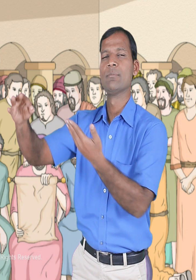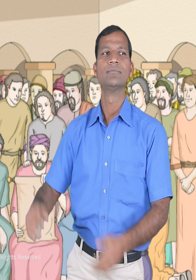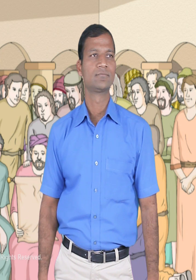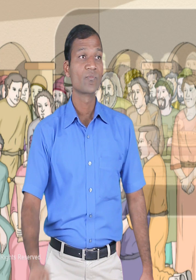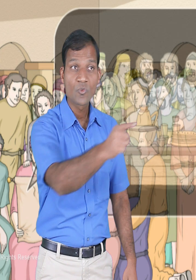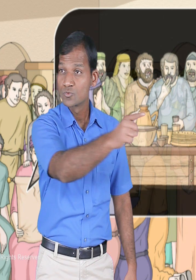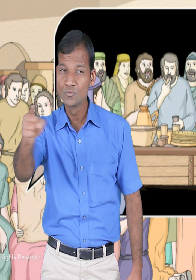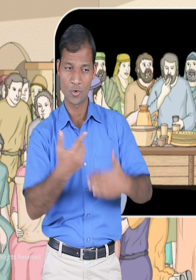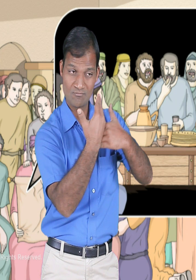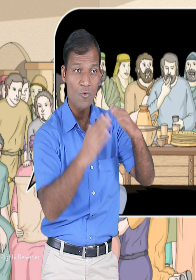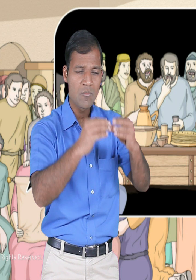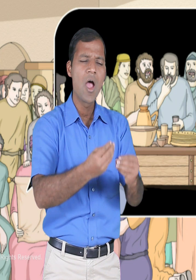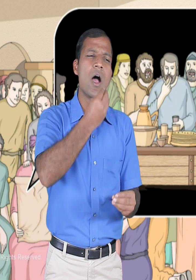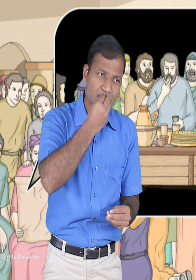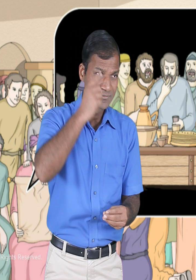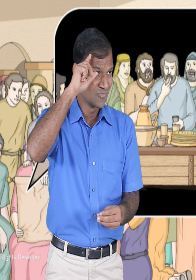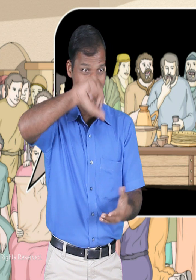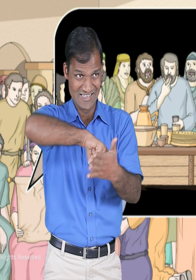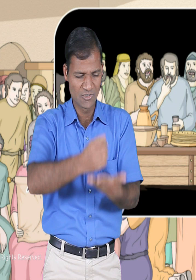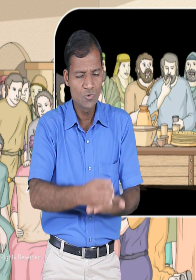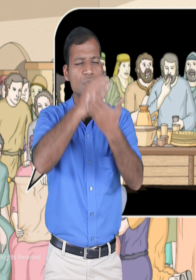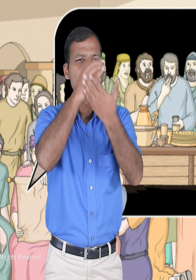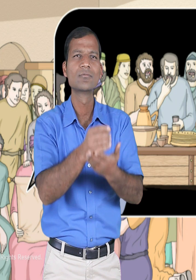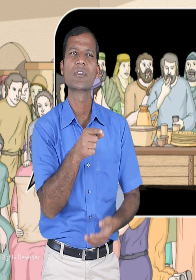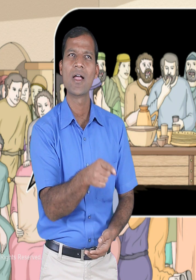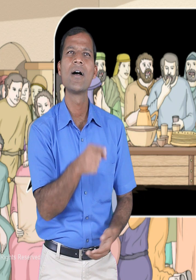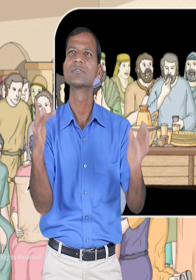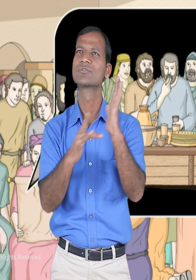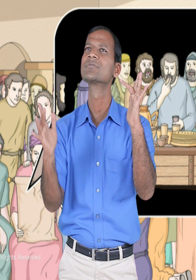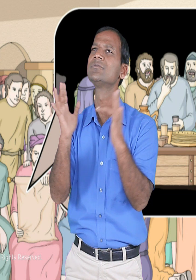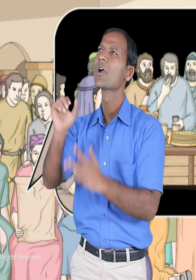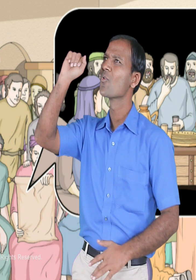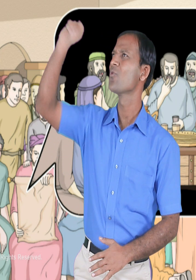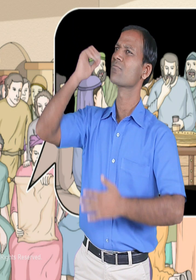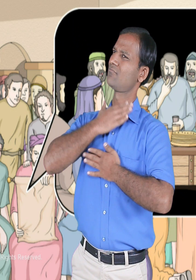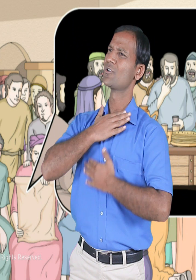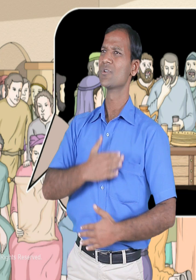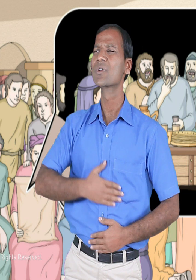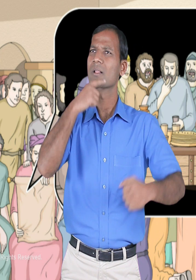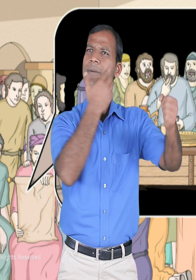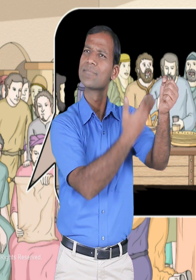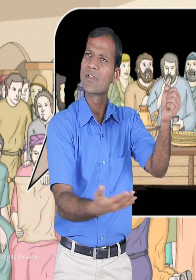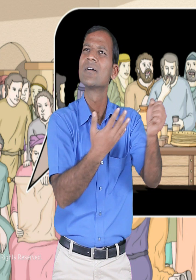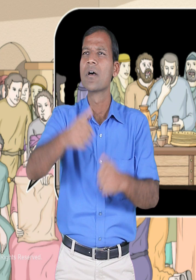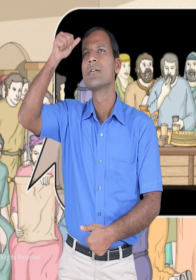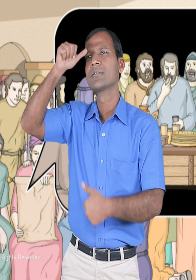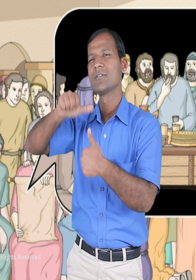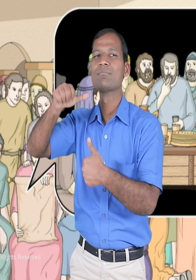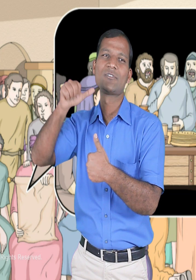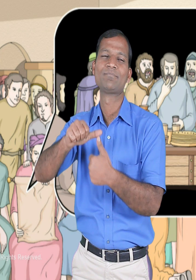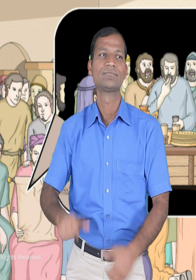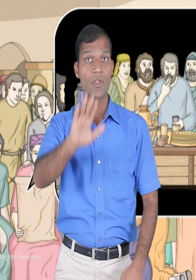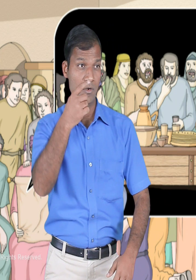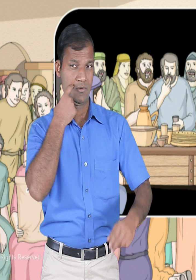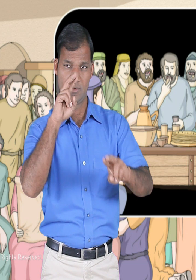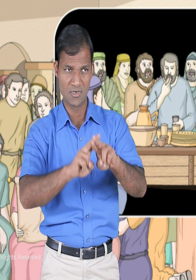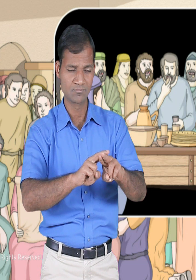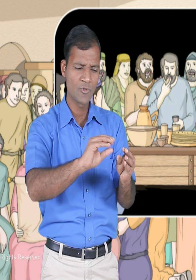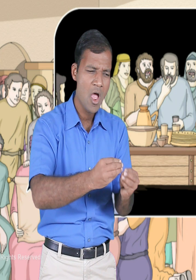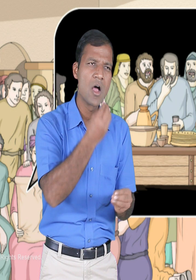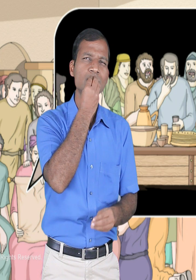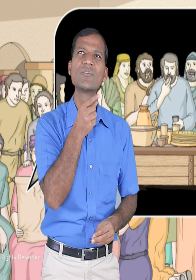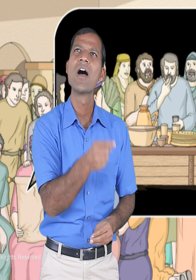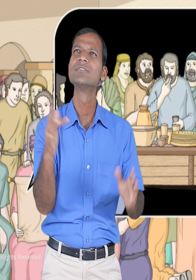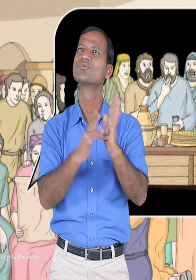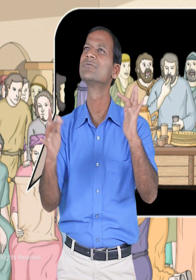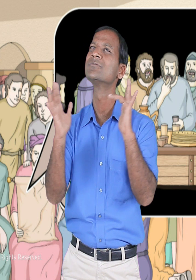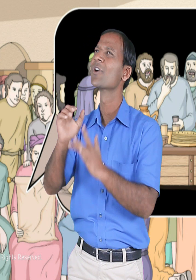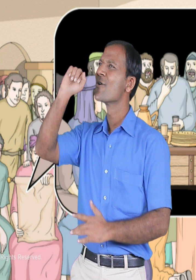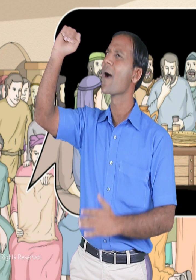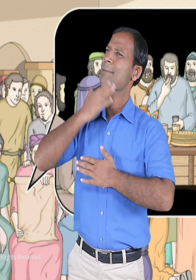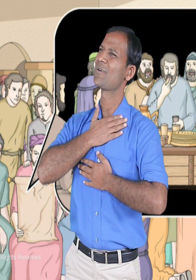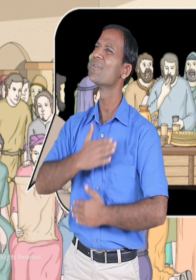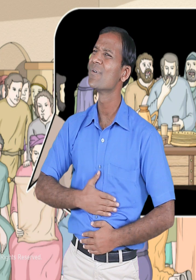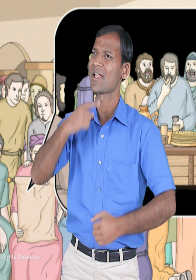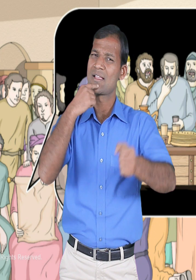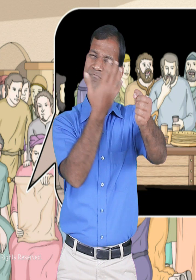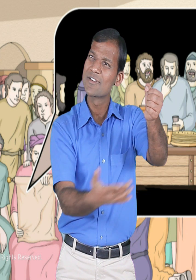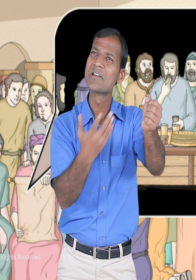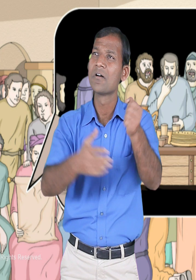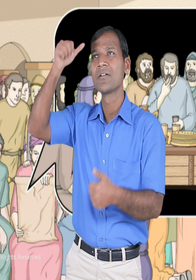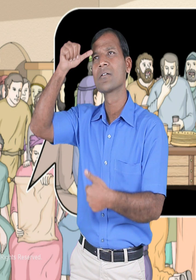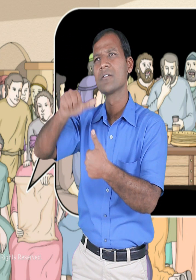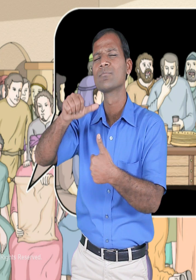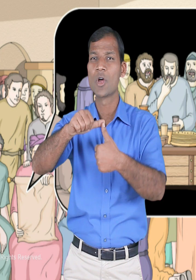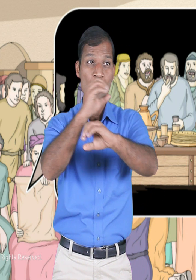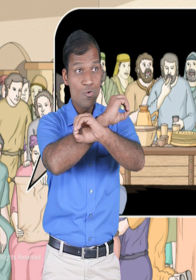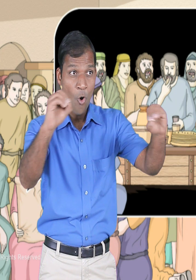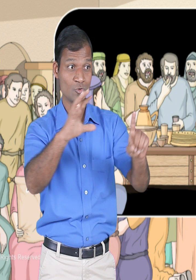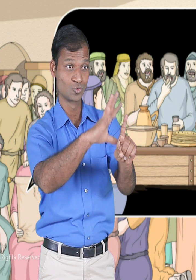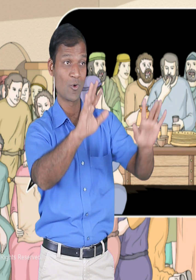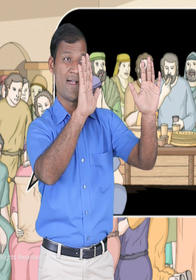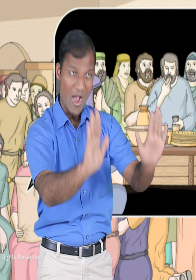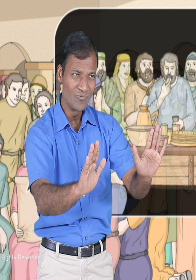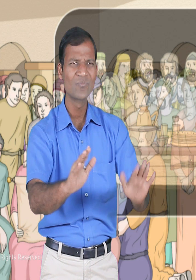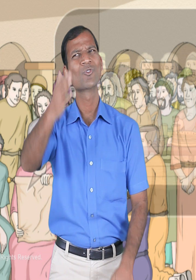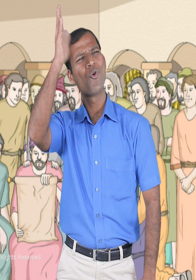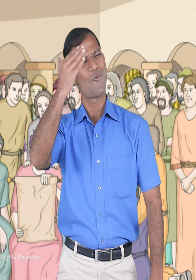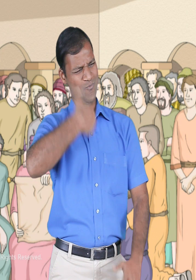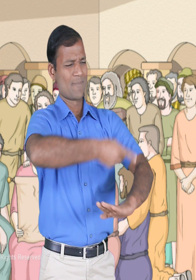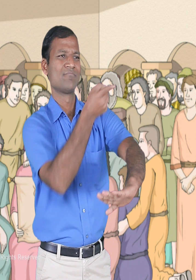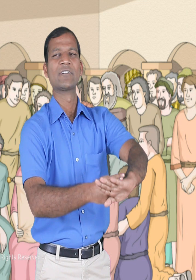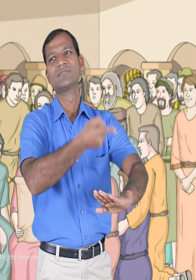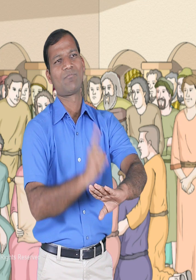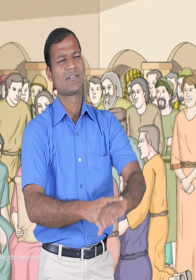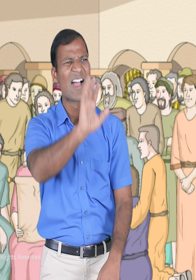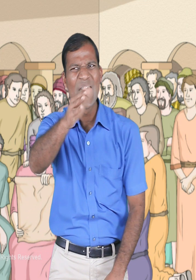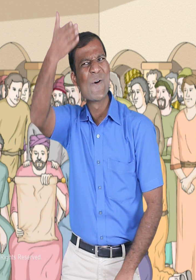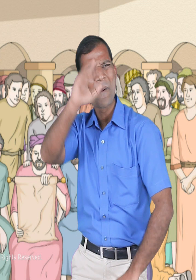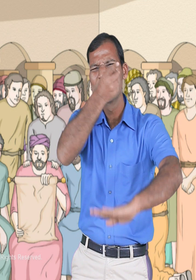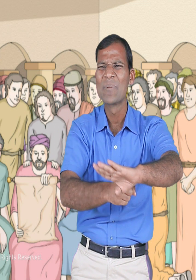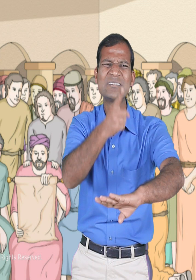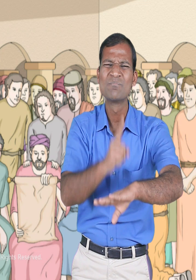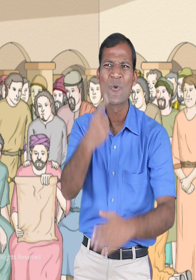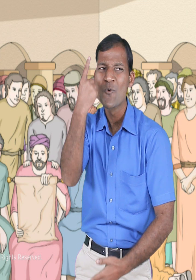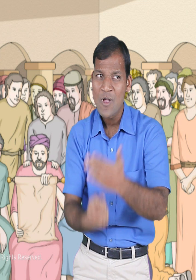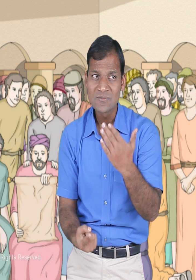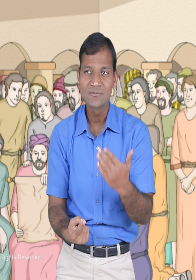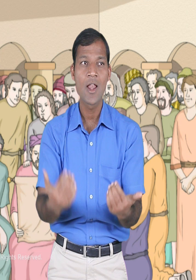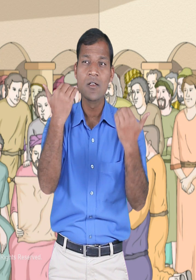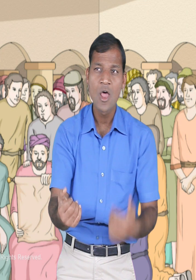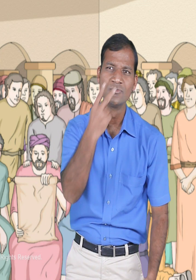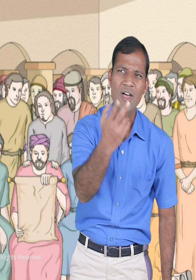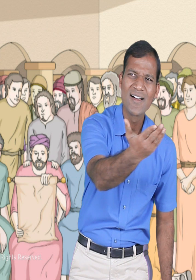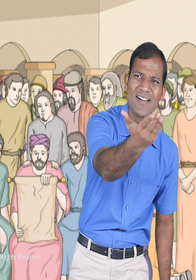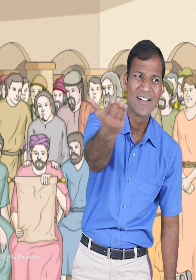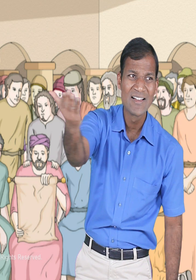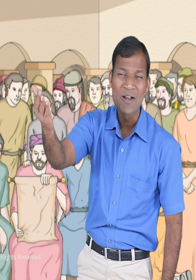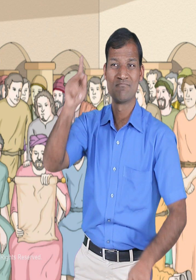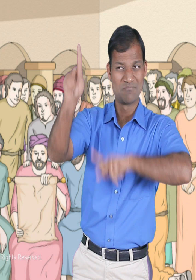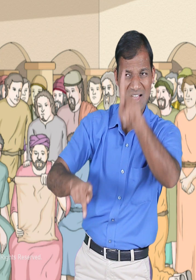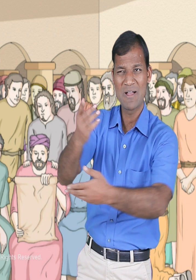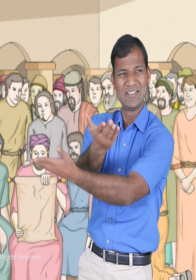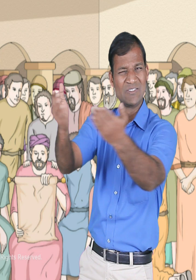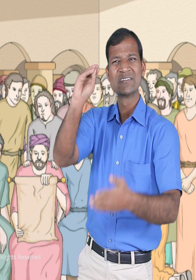Now if we judged ourselves properly, we would not come under judgment.